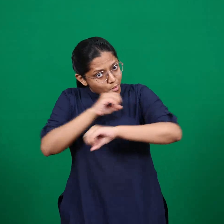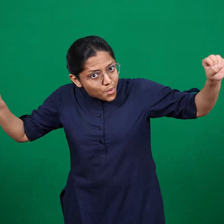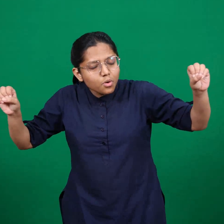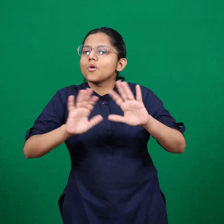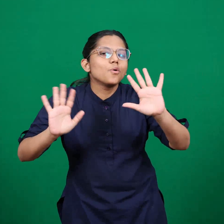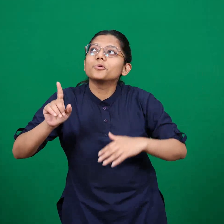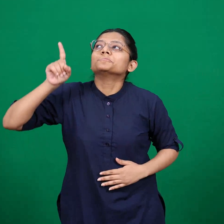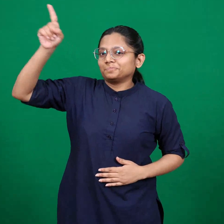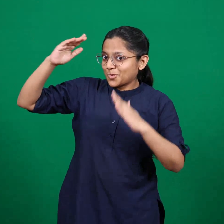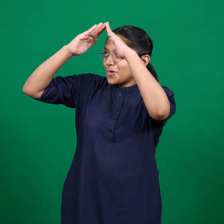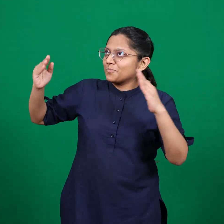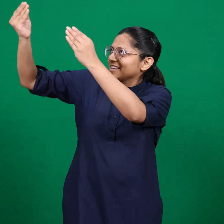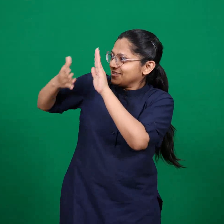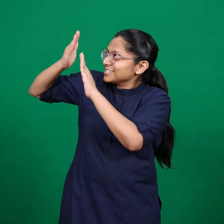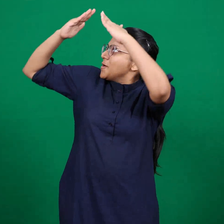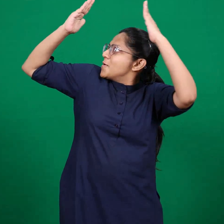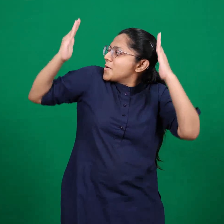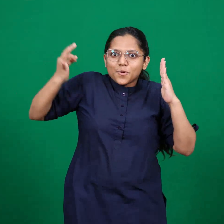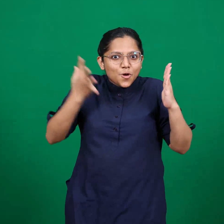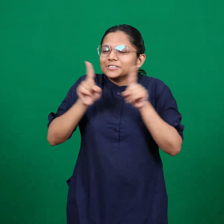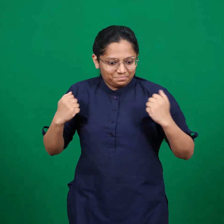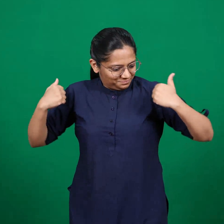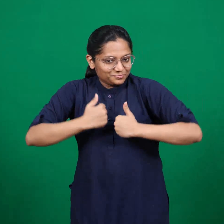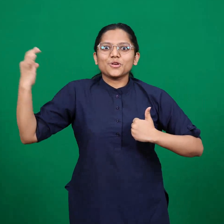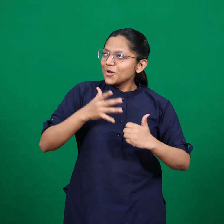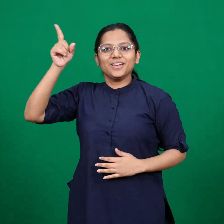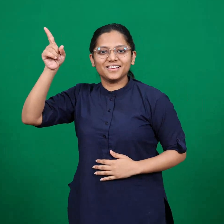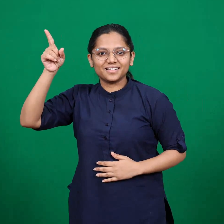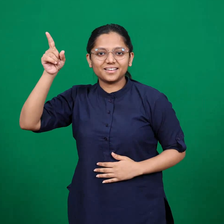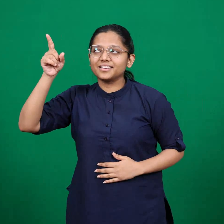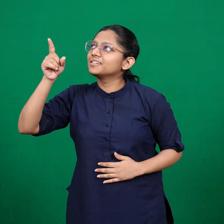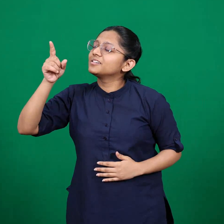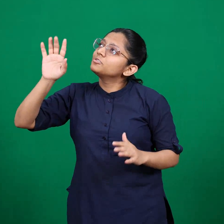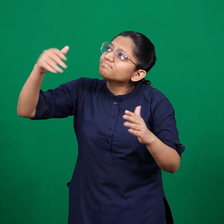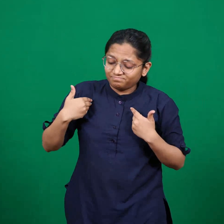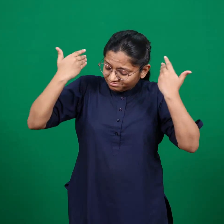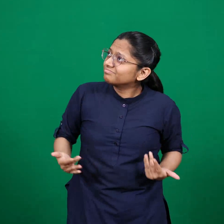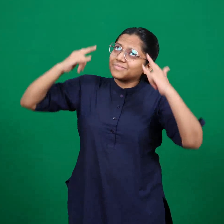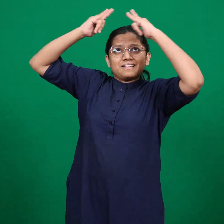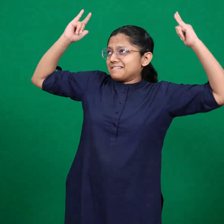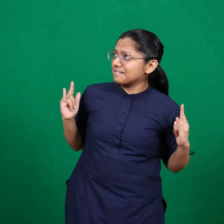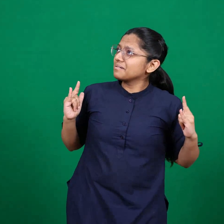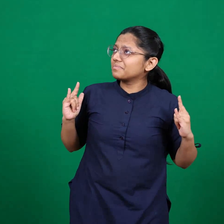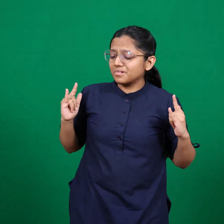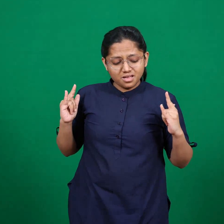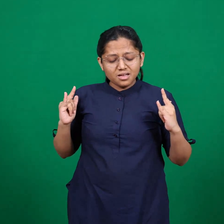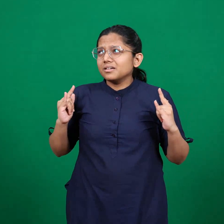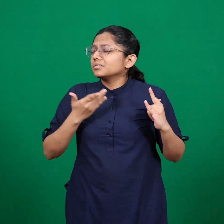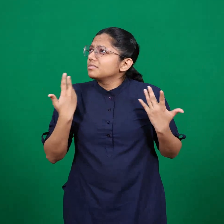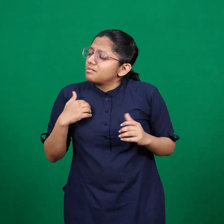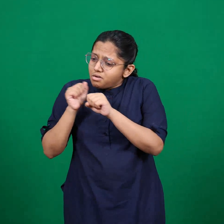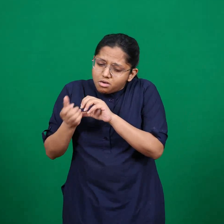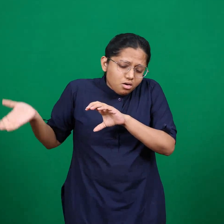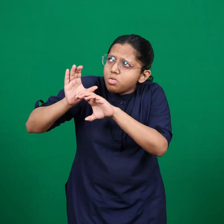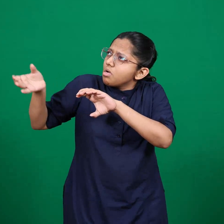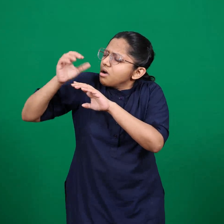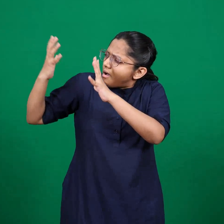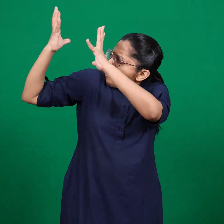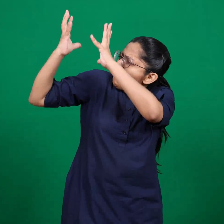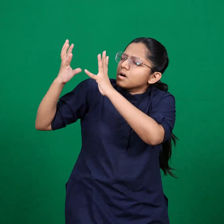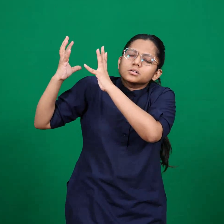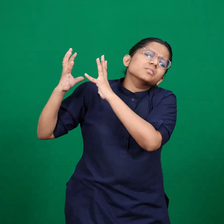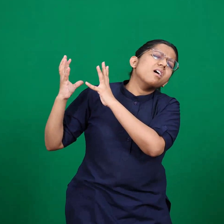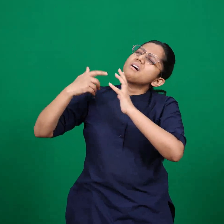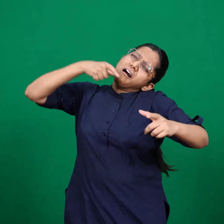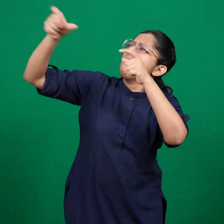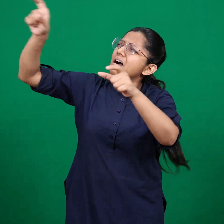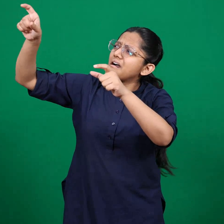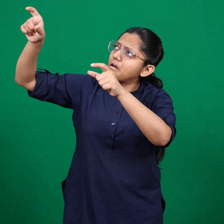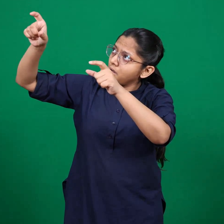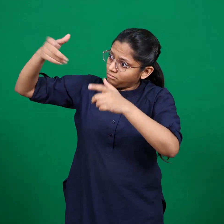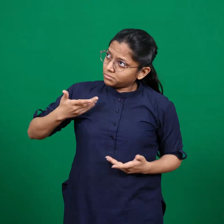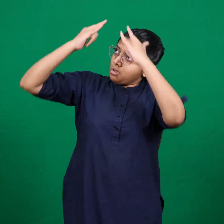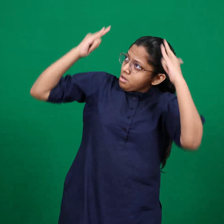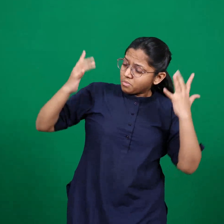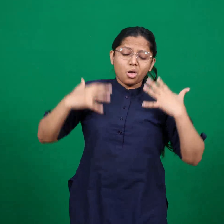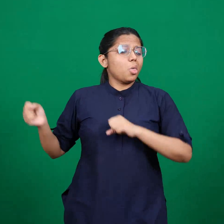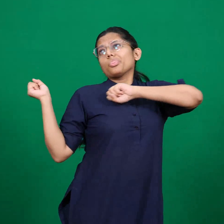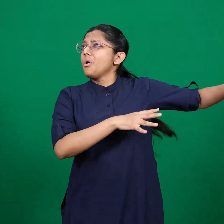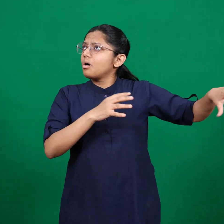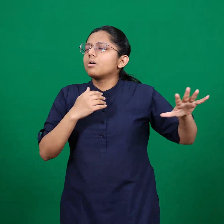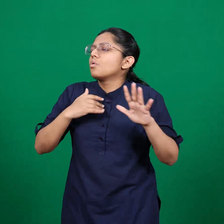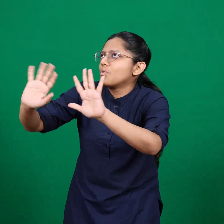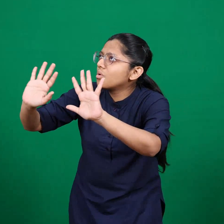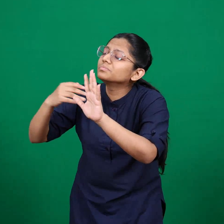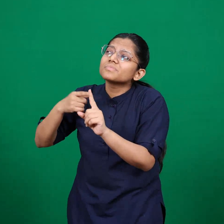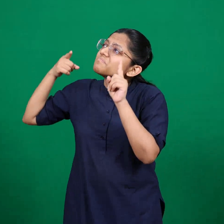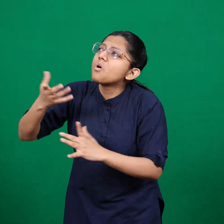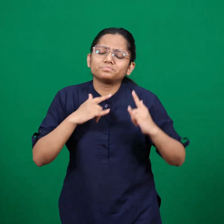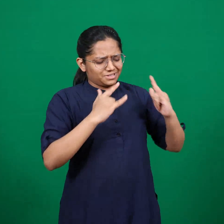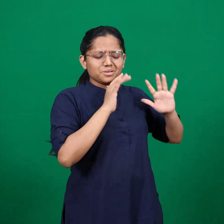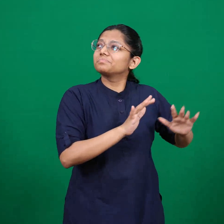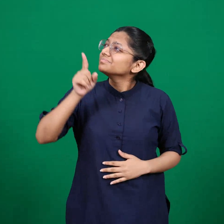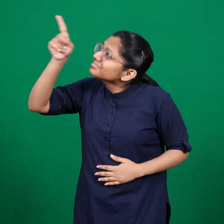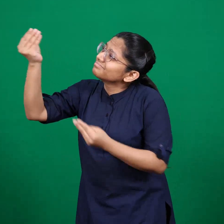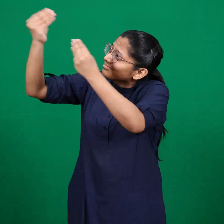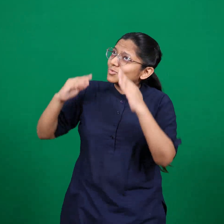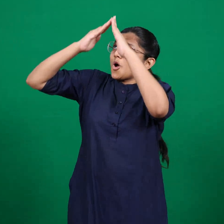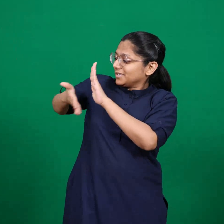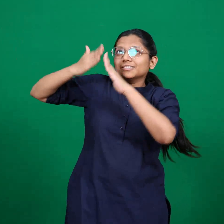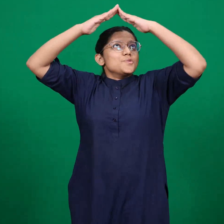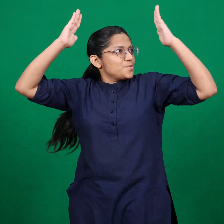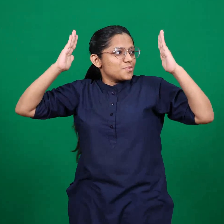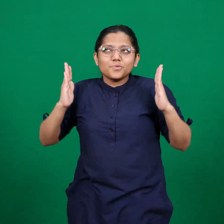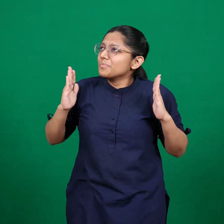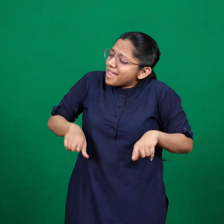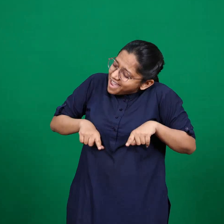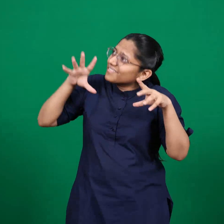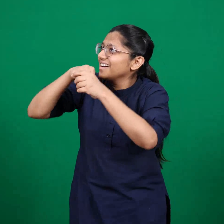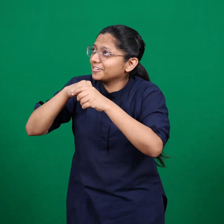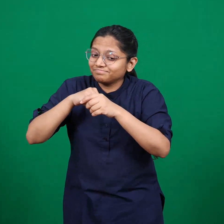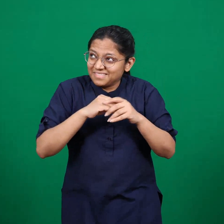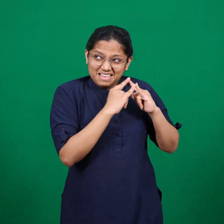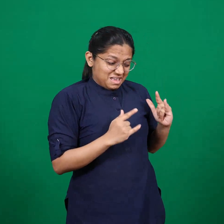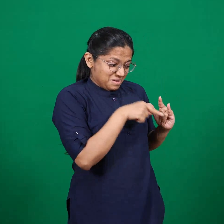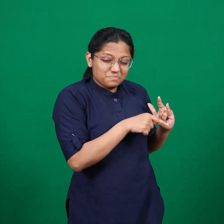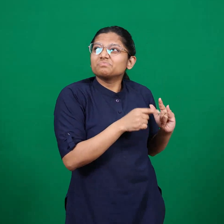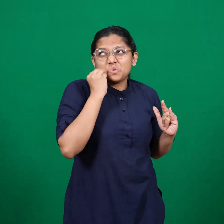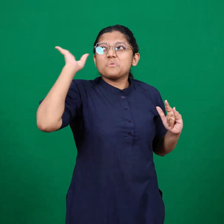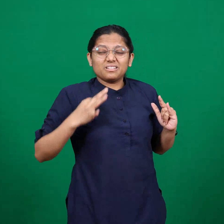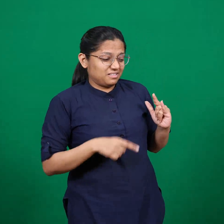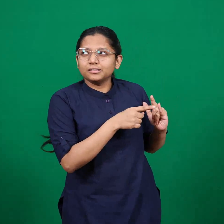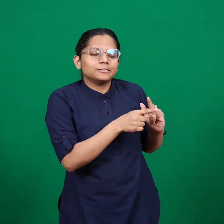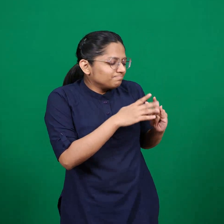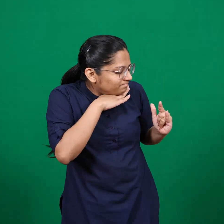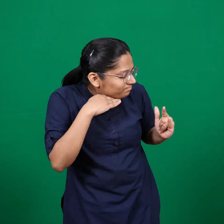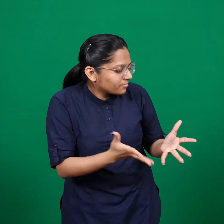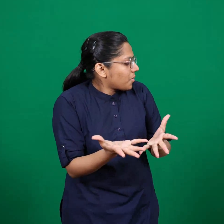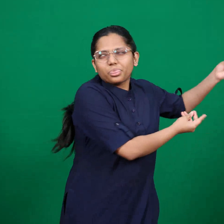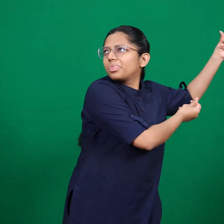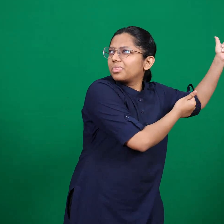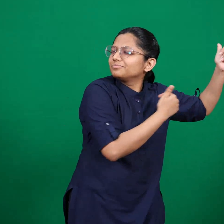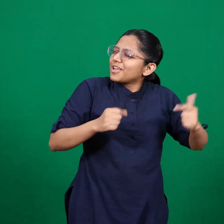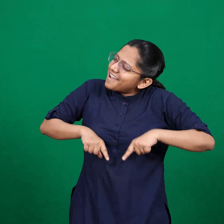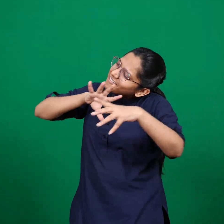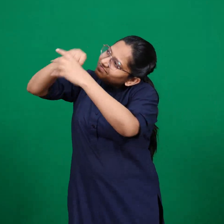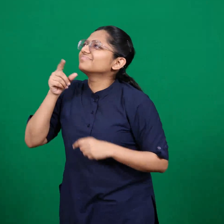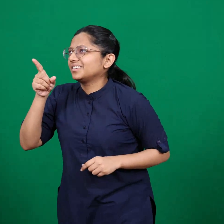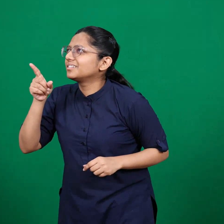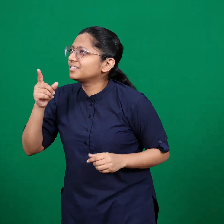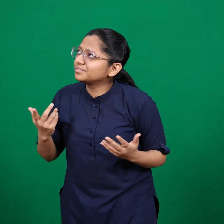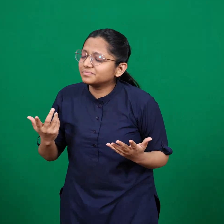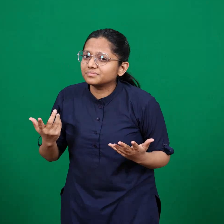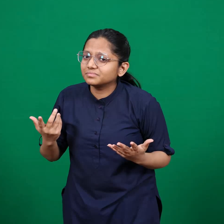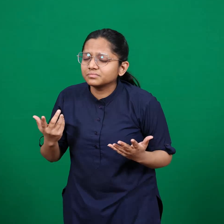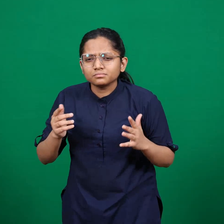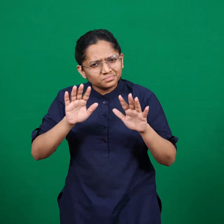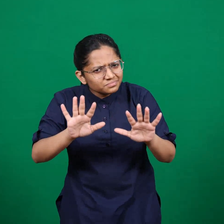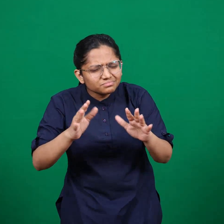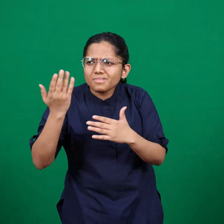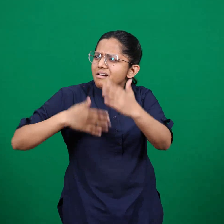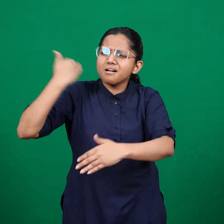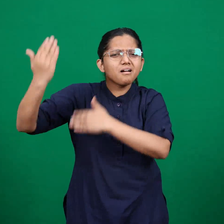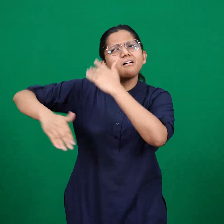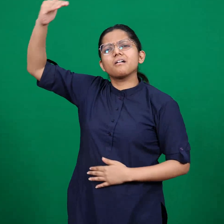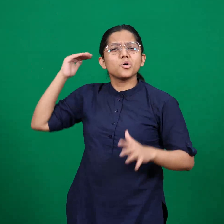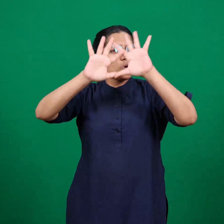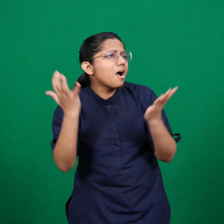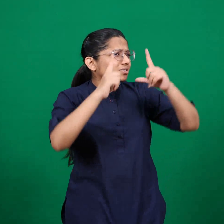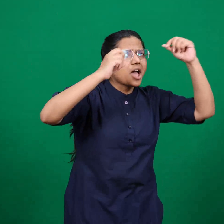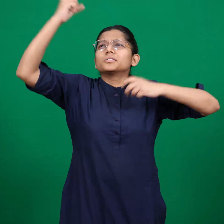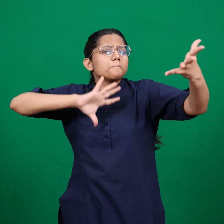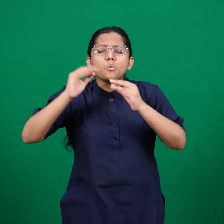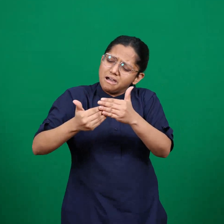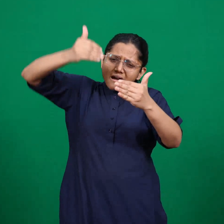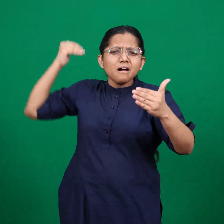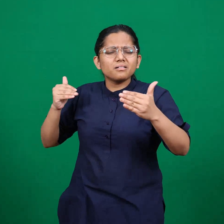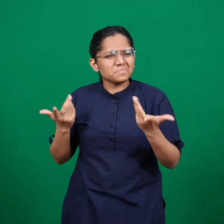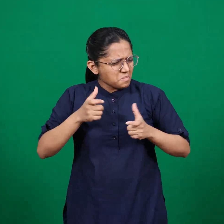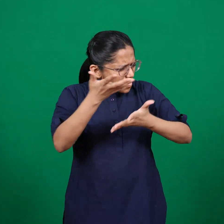So while we are in this tent, we groan under our burdens, because we do not wish to be unclothed but clothed, so that our mortality may be swallowed up by life.